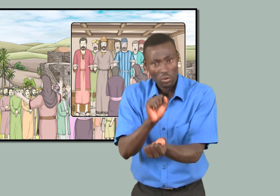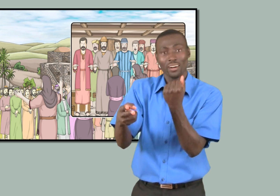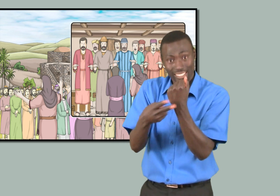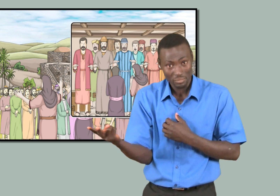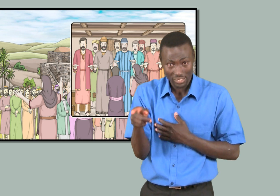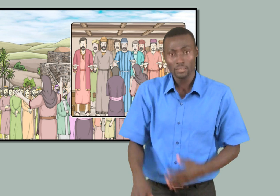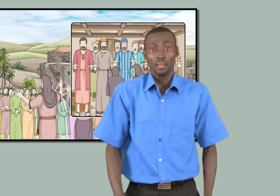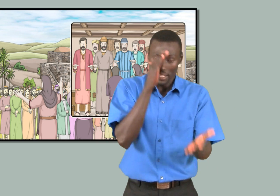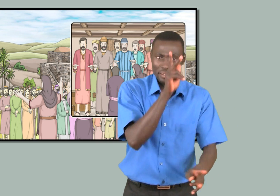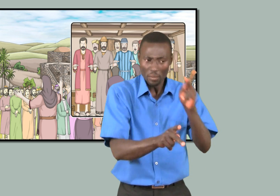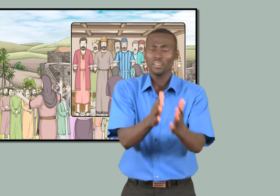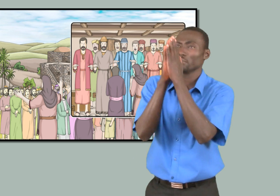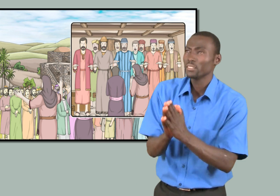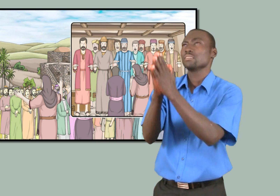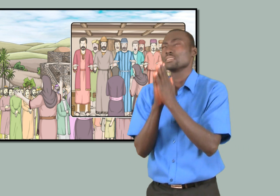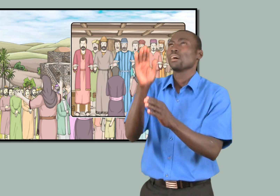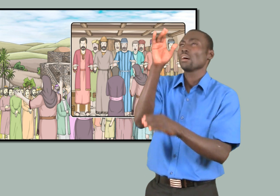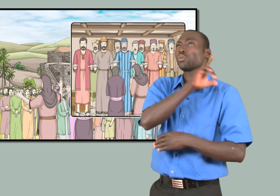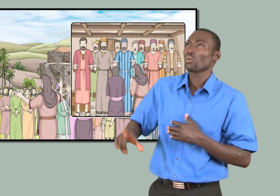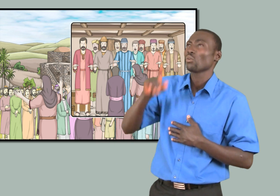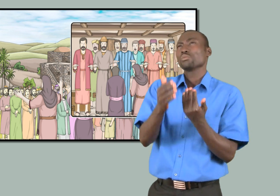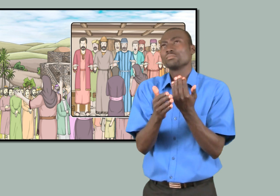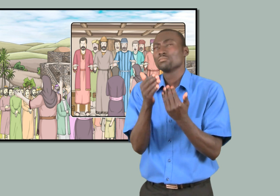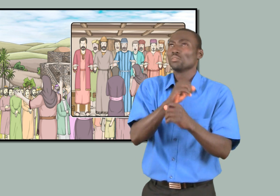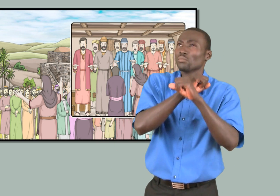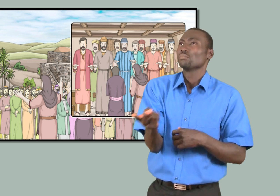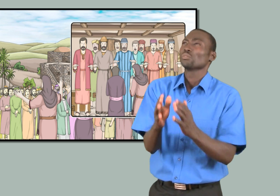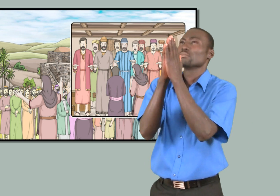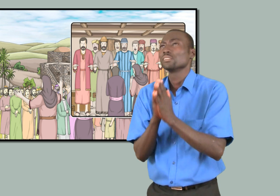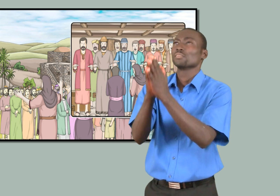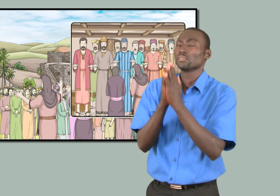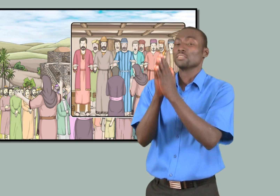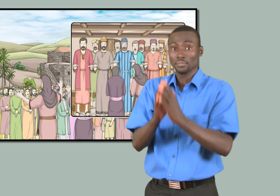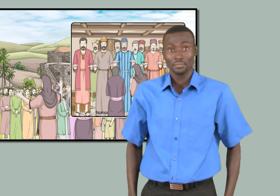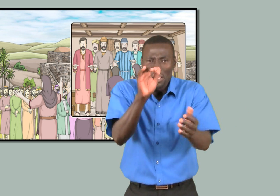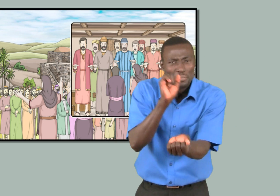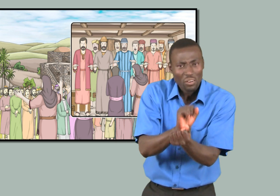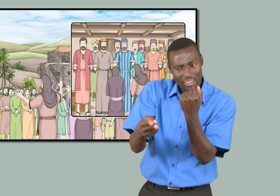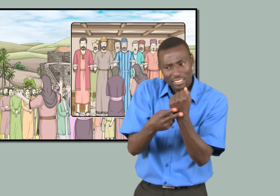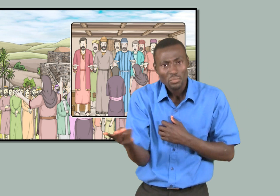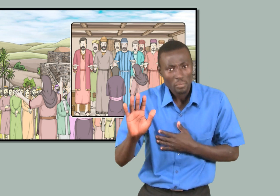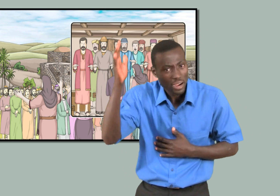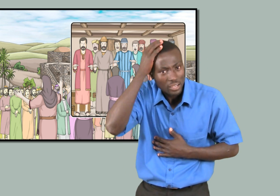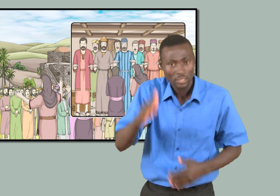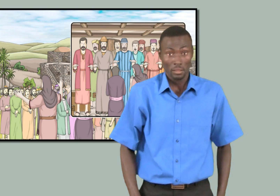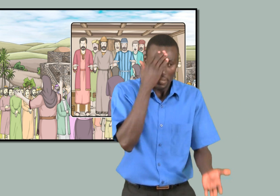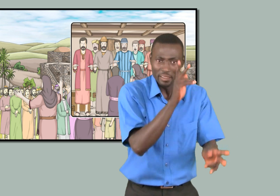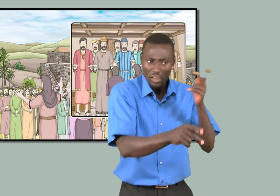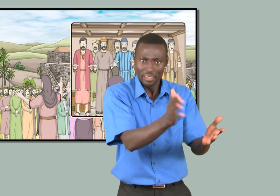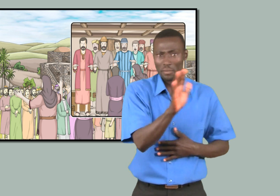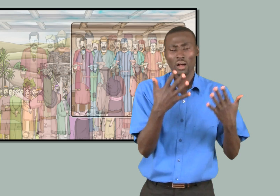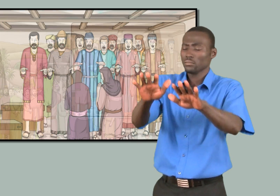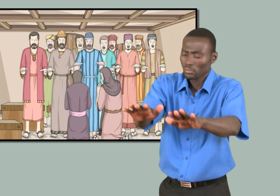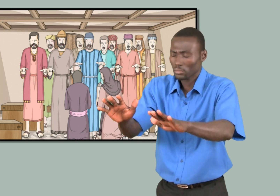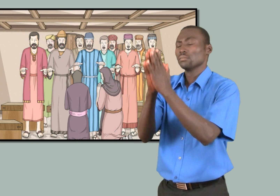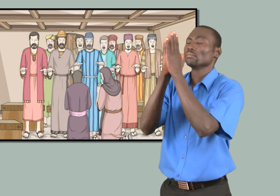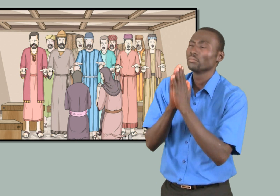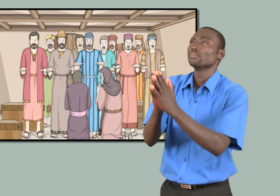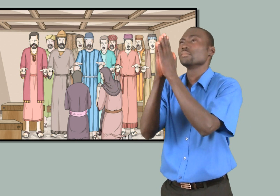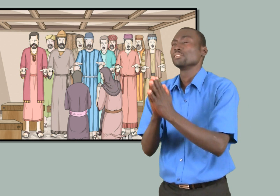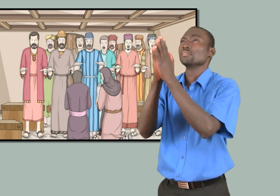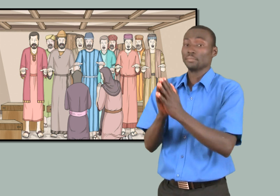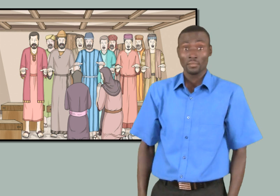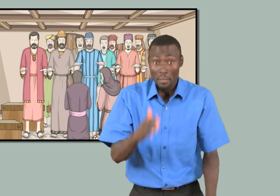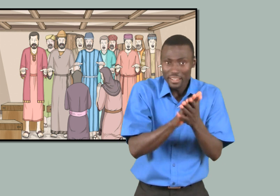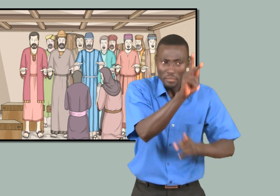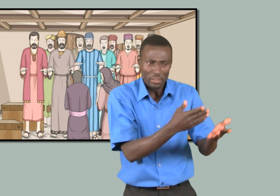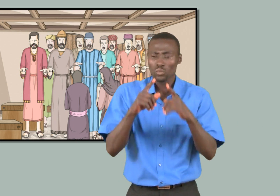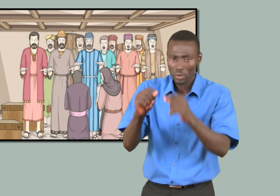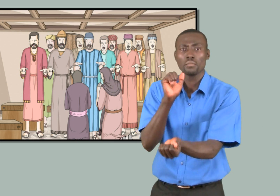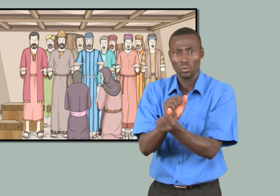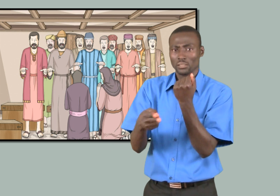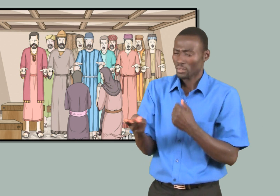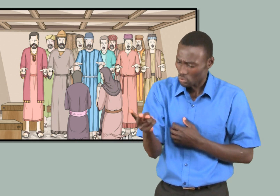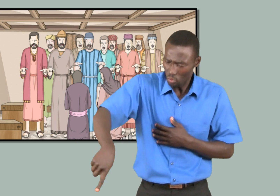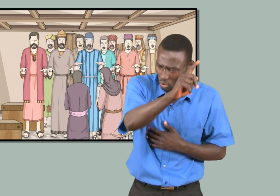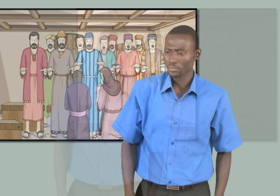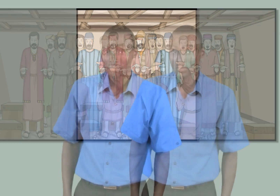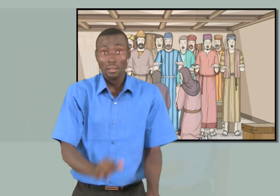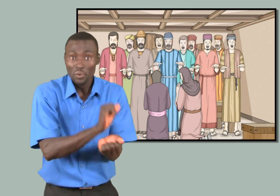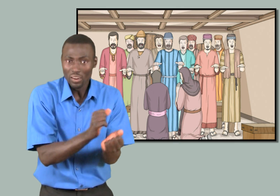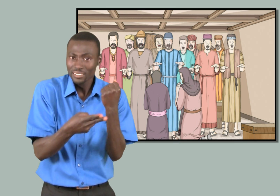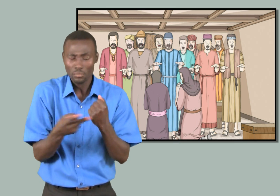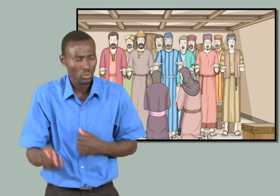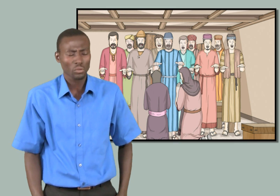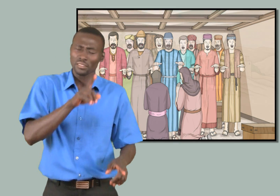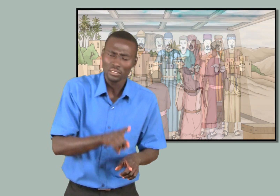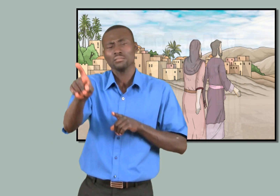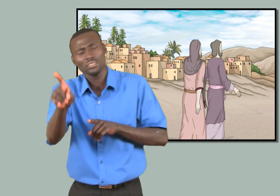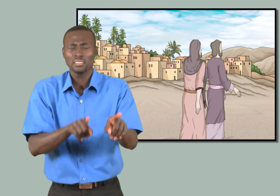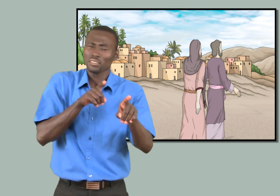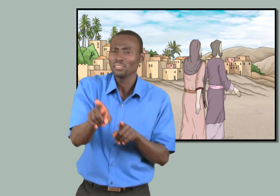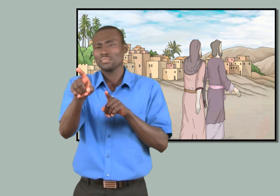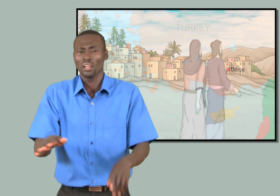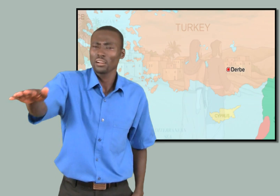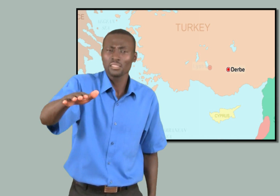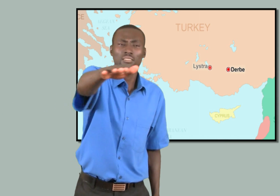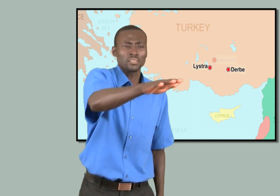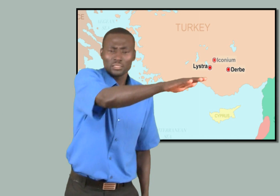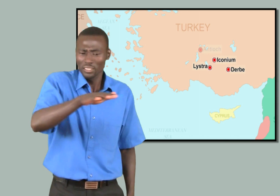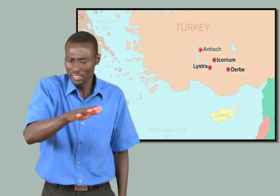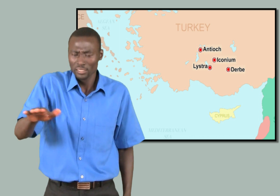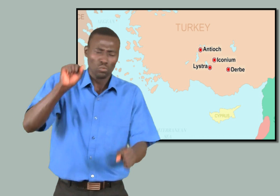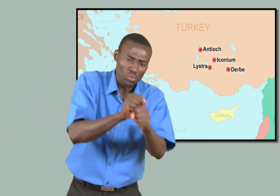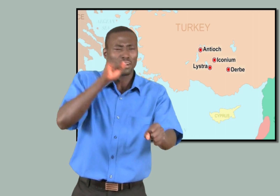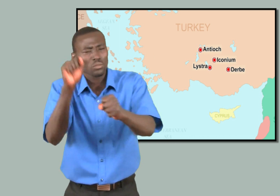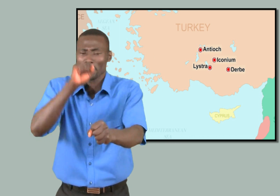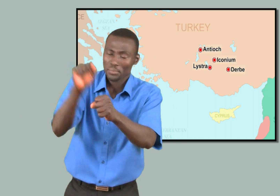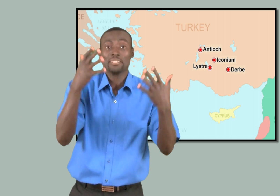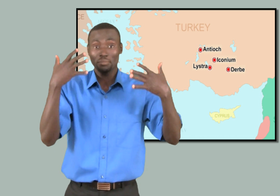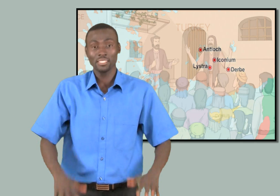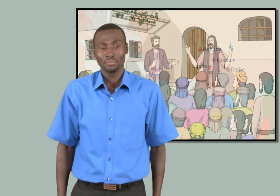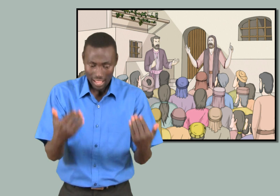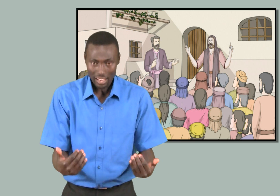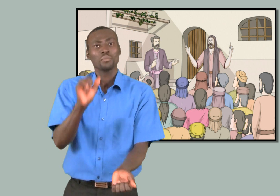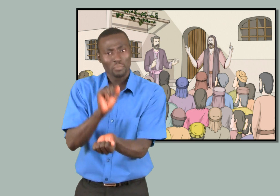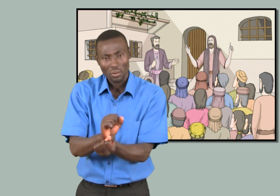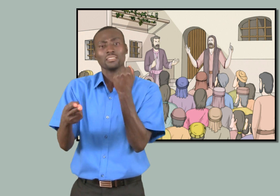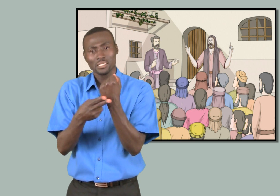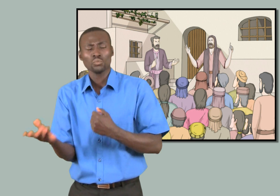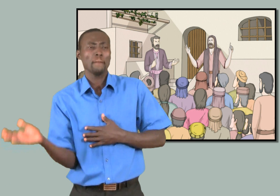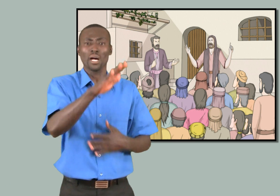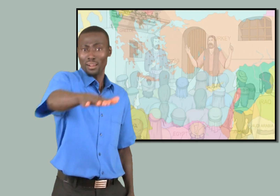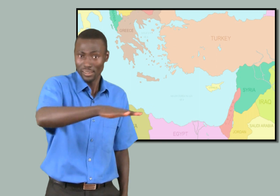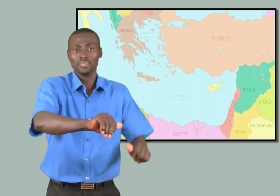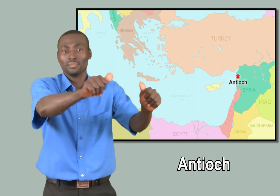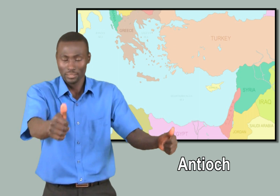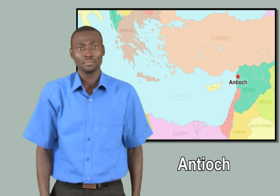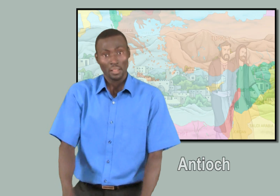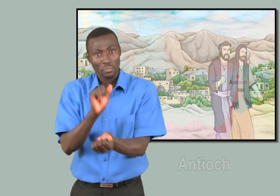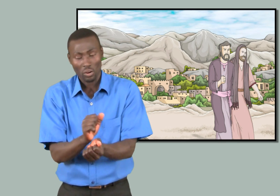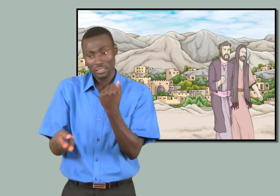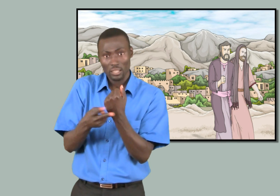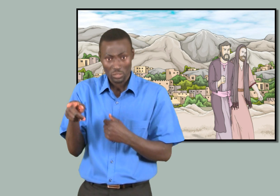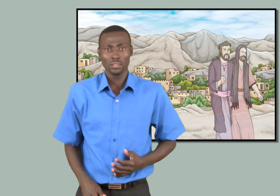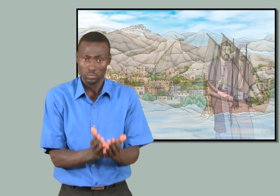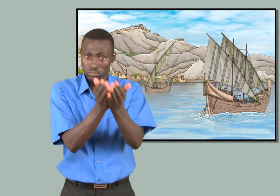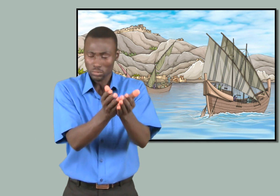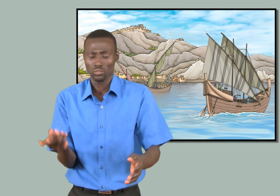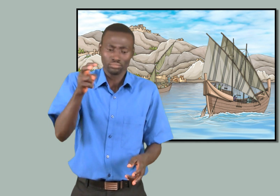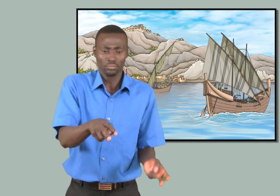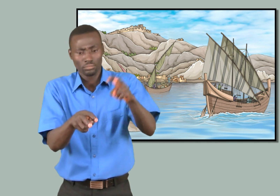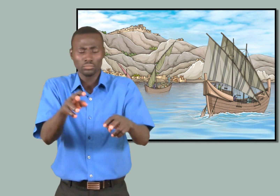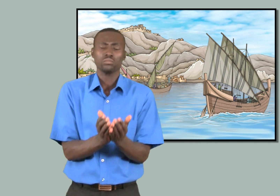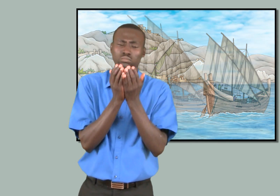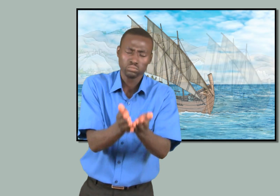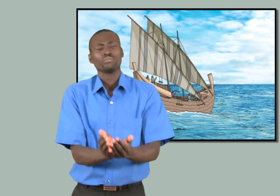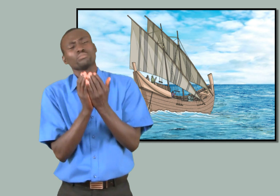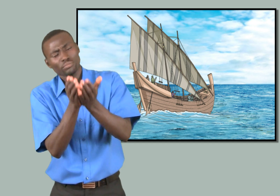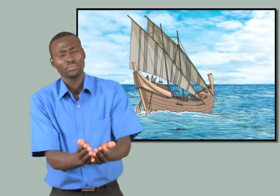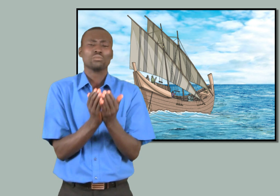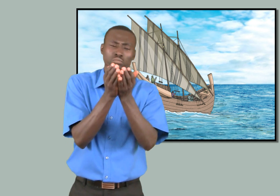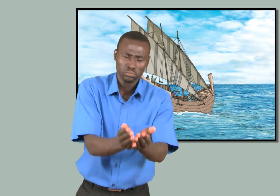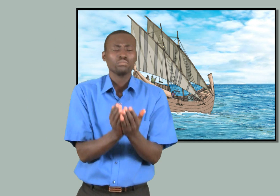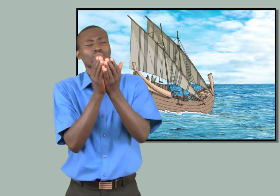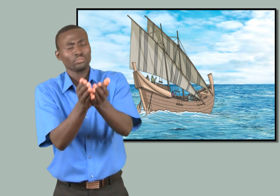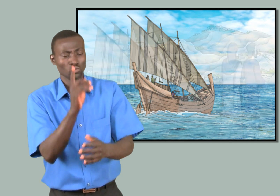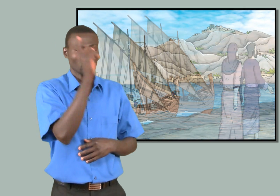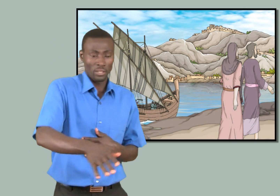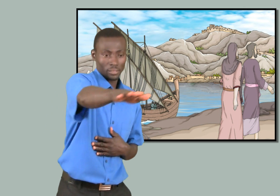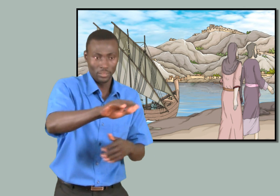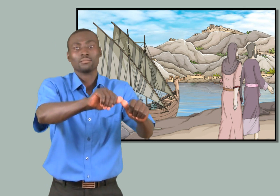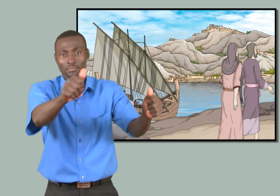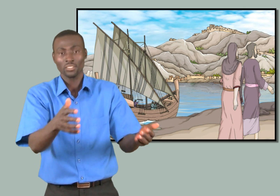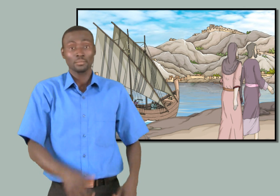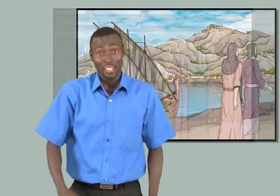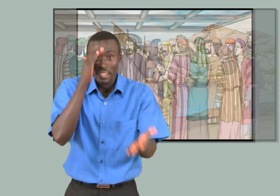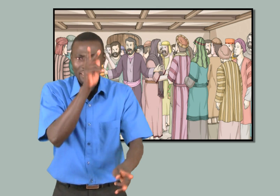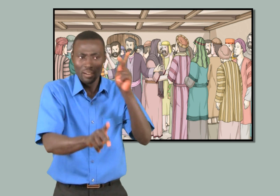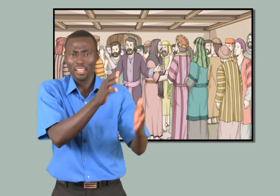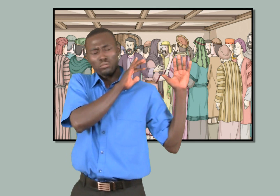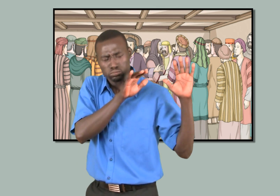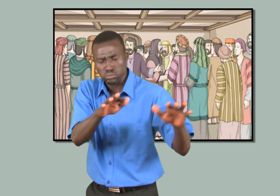From Attalia they sailed to Antioch, where they had been commended to the grace of God for the work they had just completed.